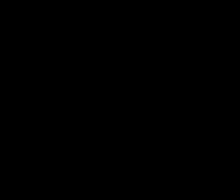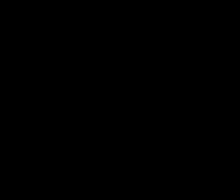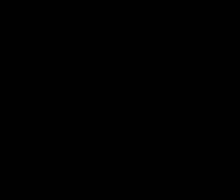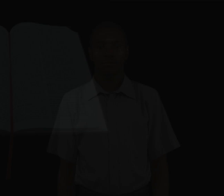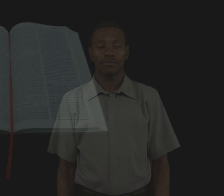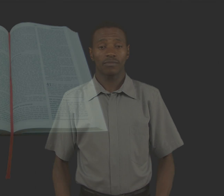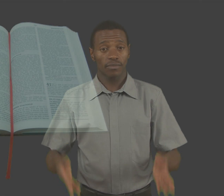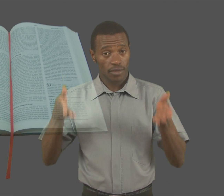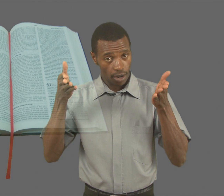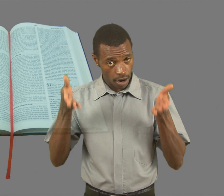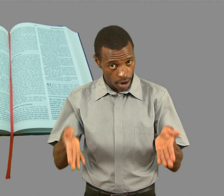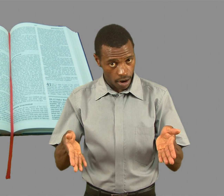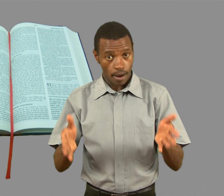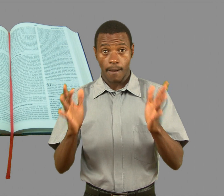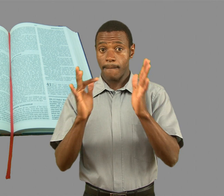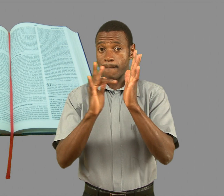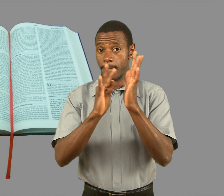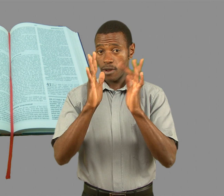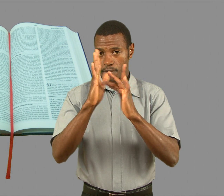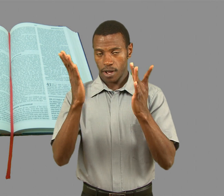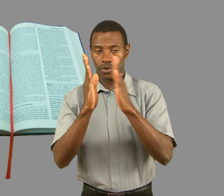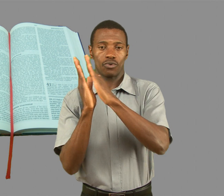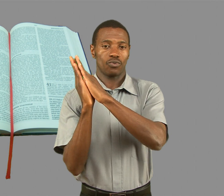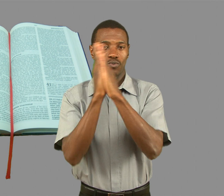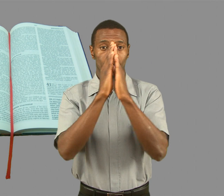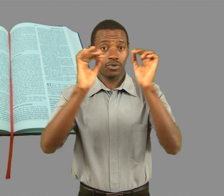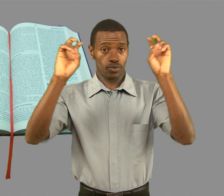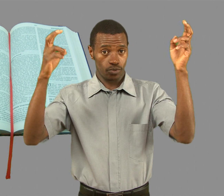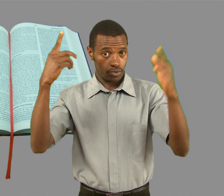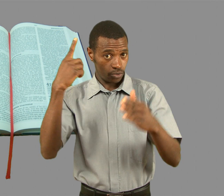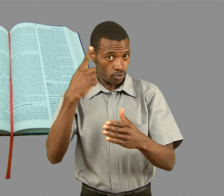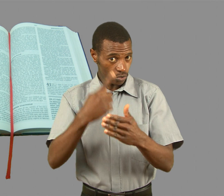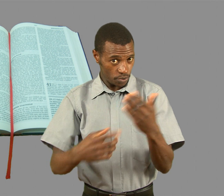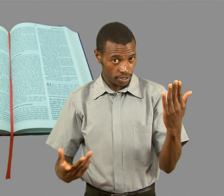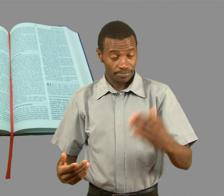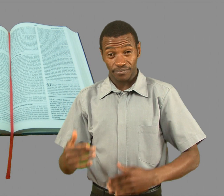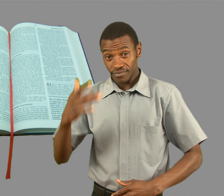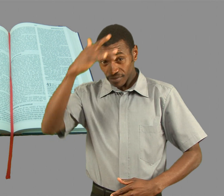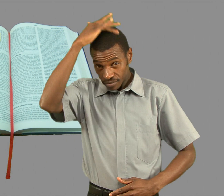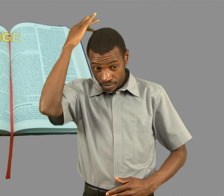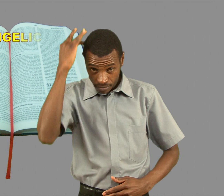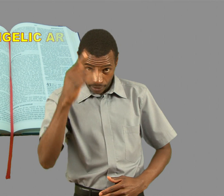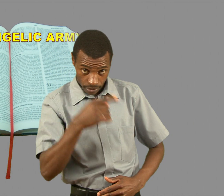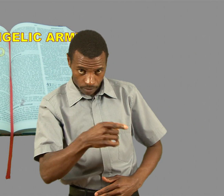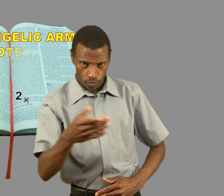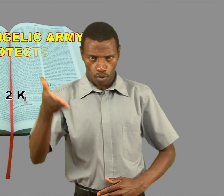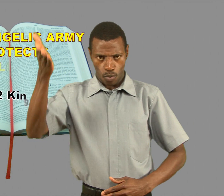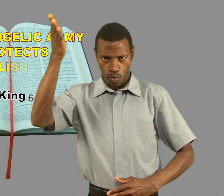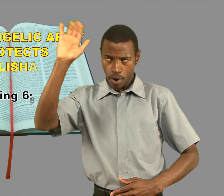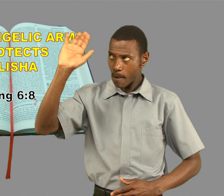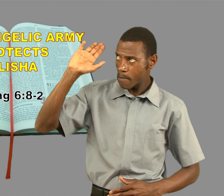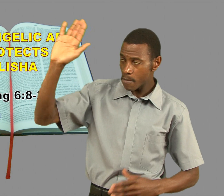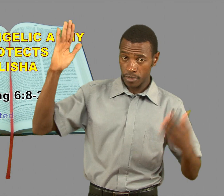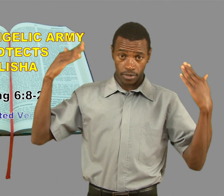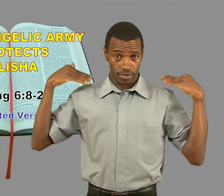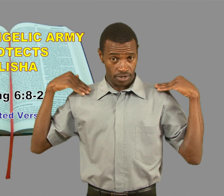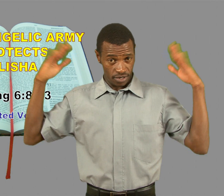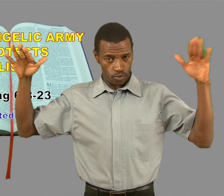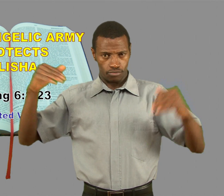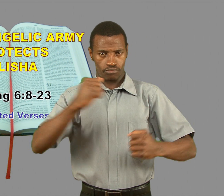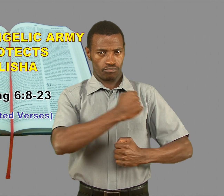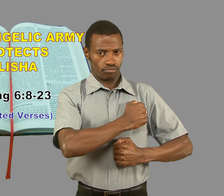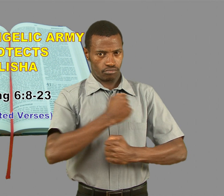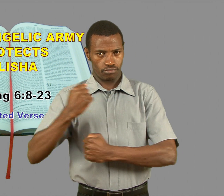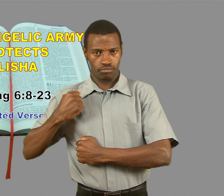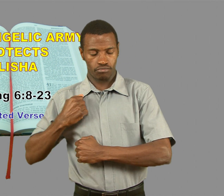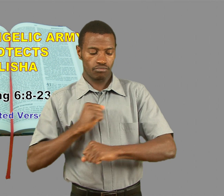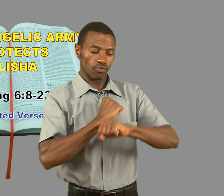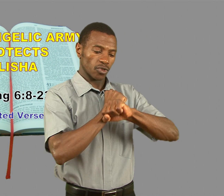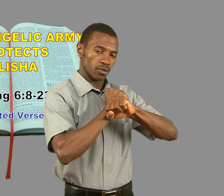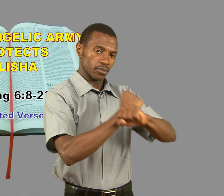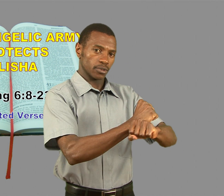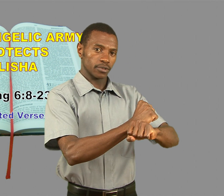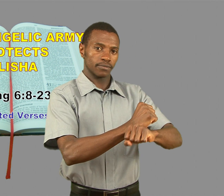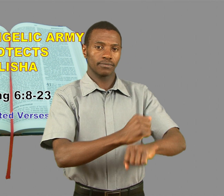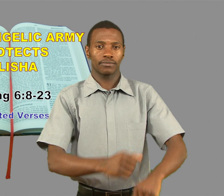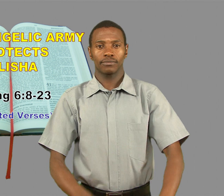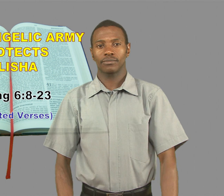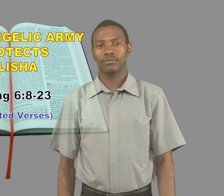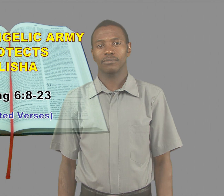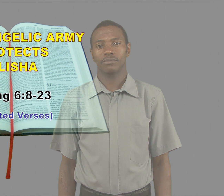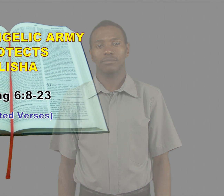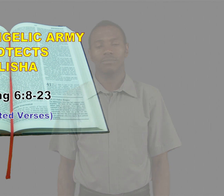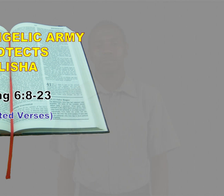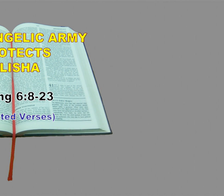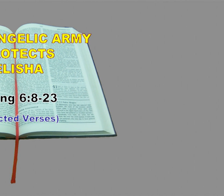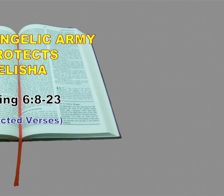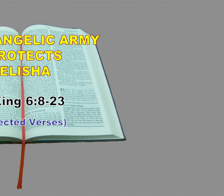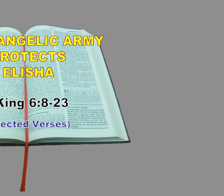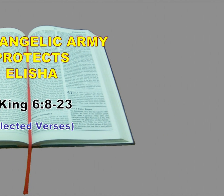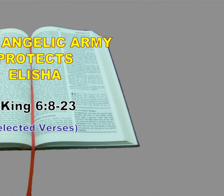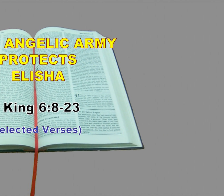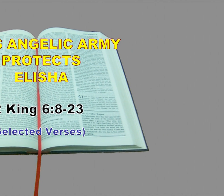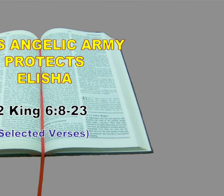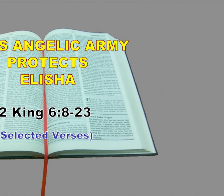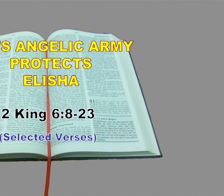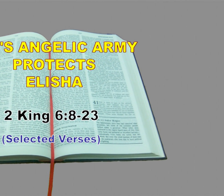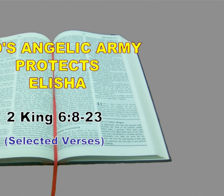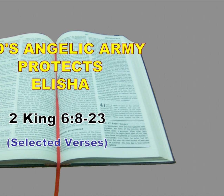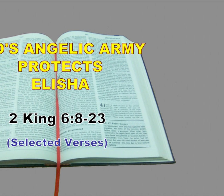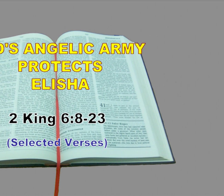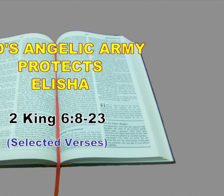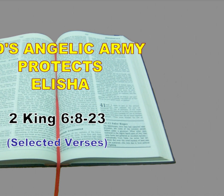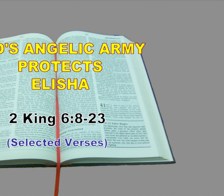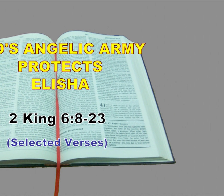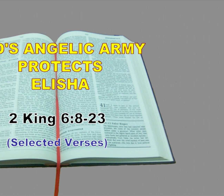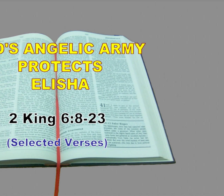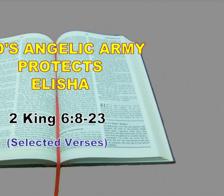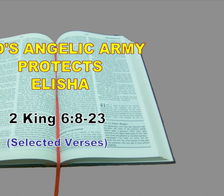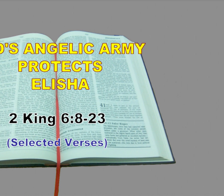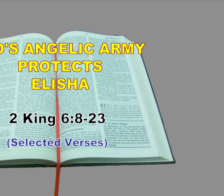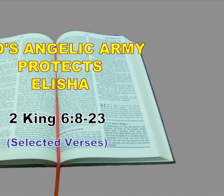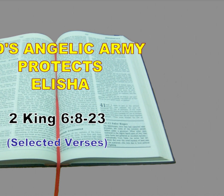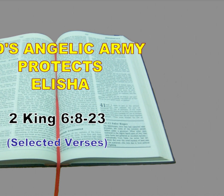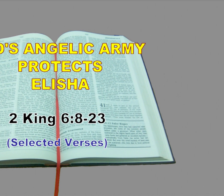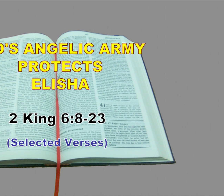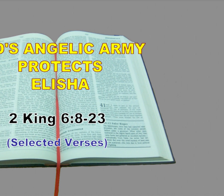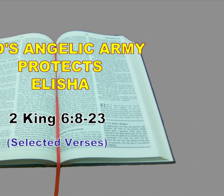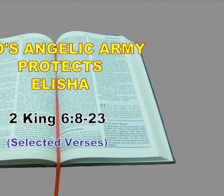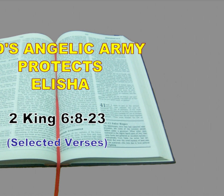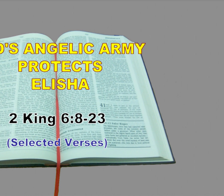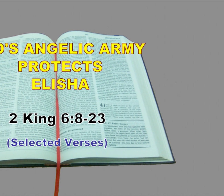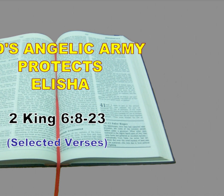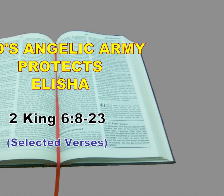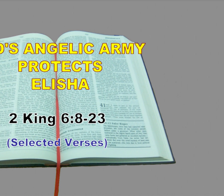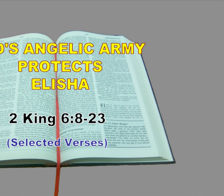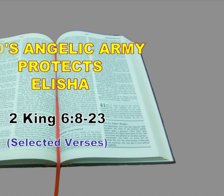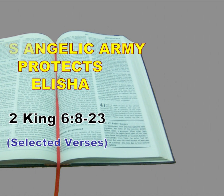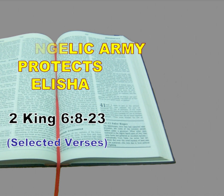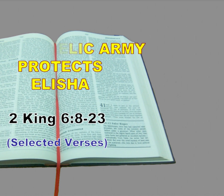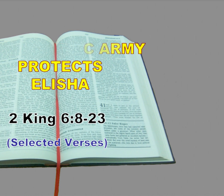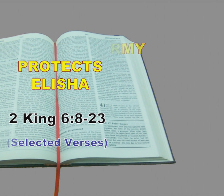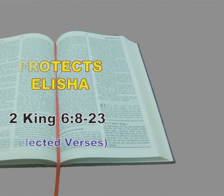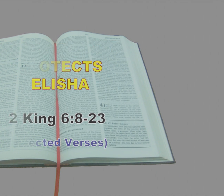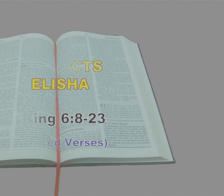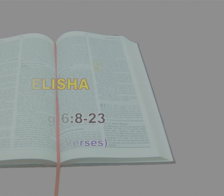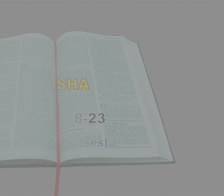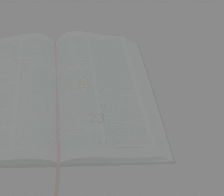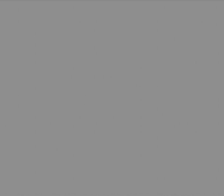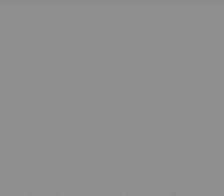God's angelic army protects Elisha